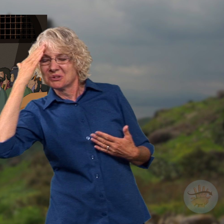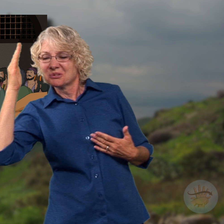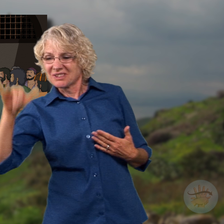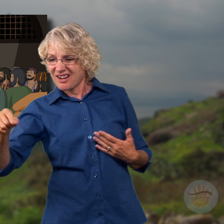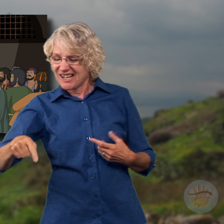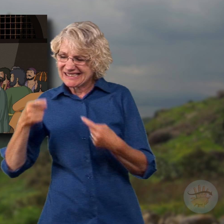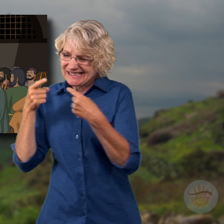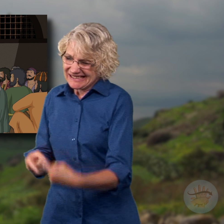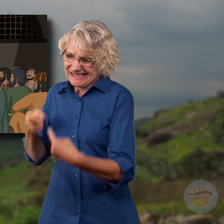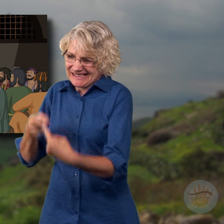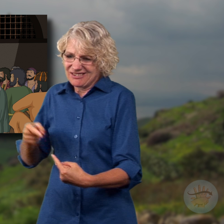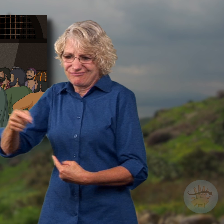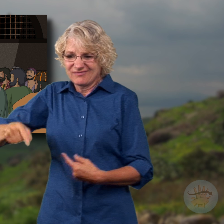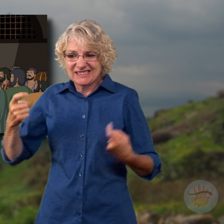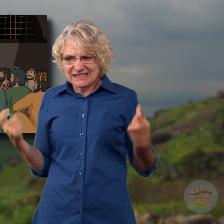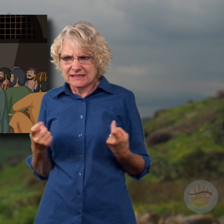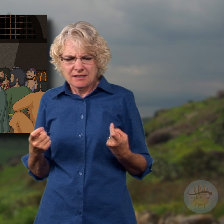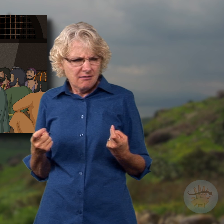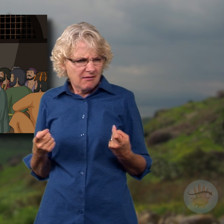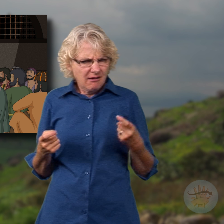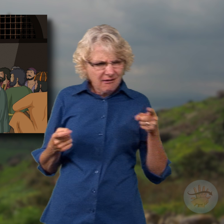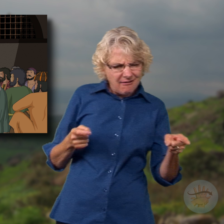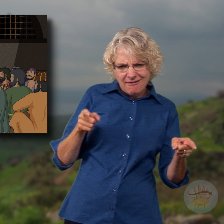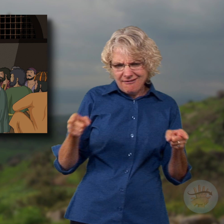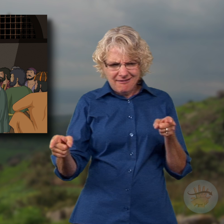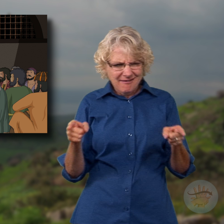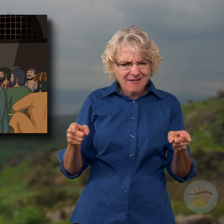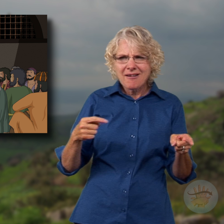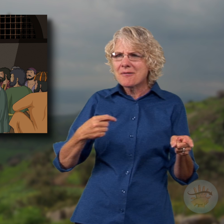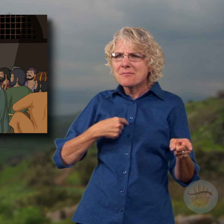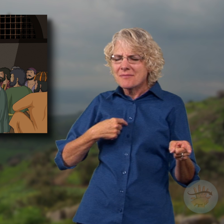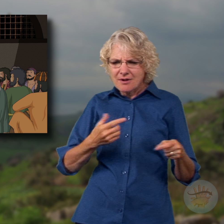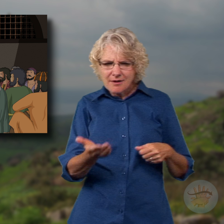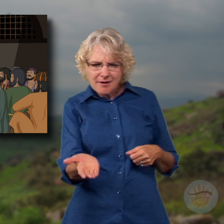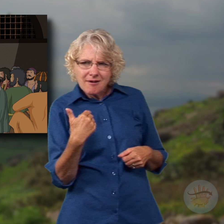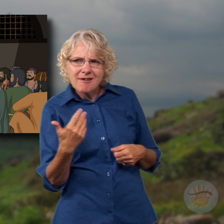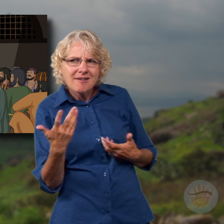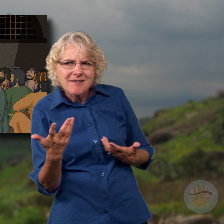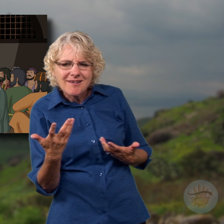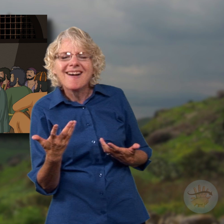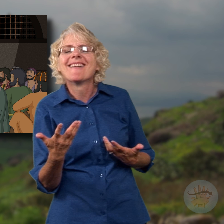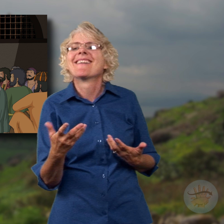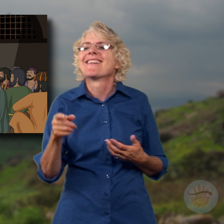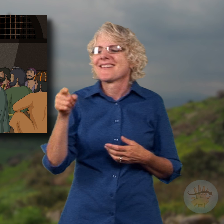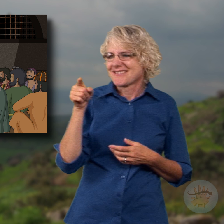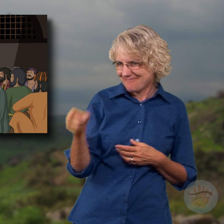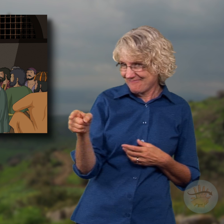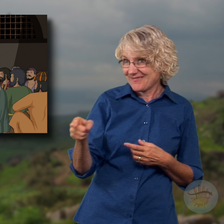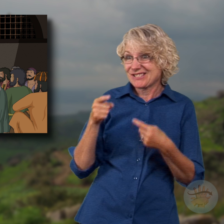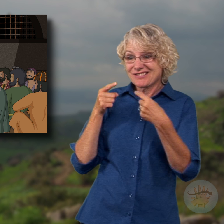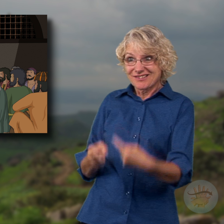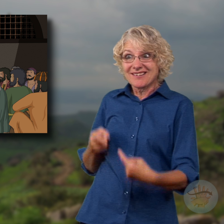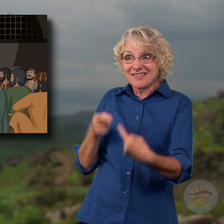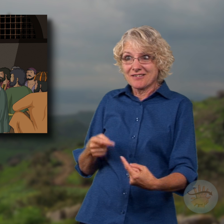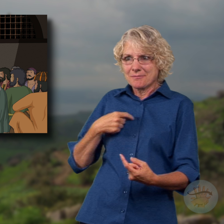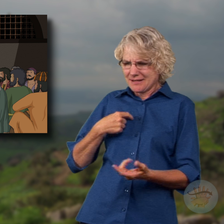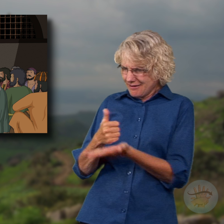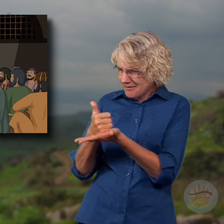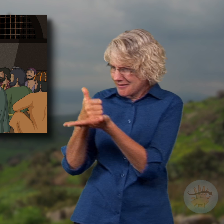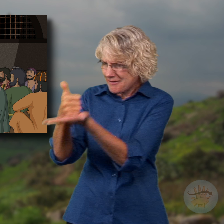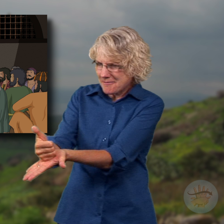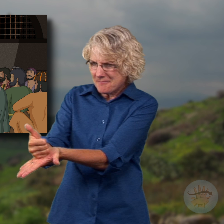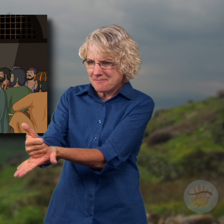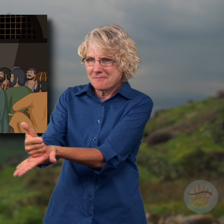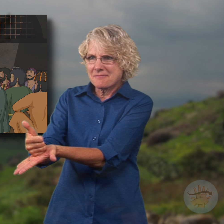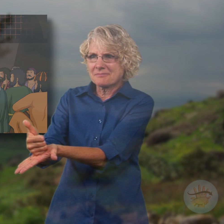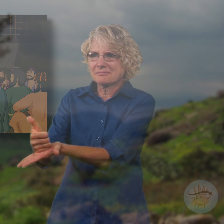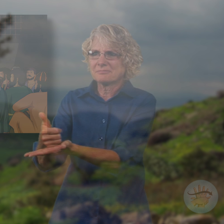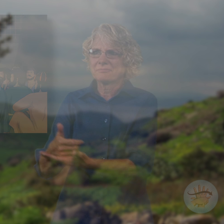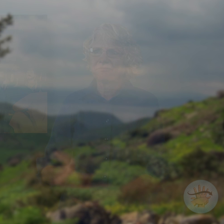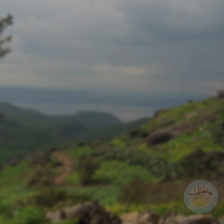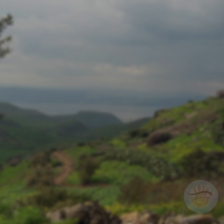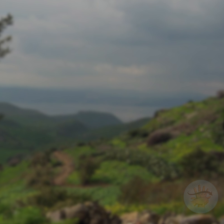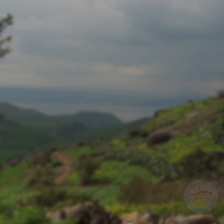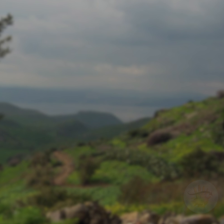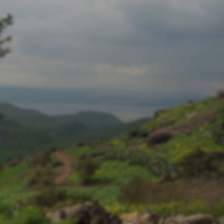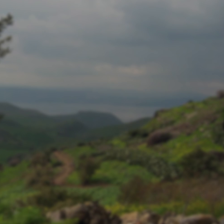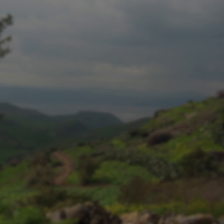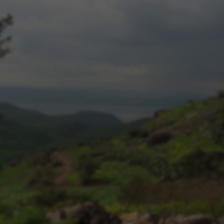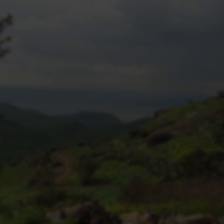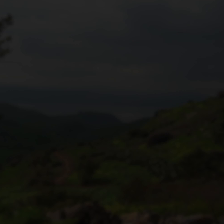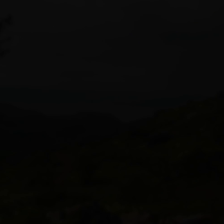I have not come to call the righteous, but sinners.”